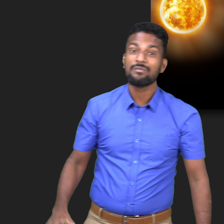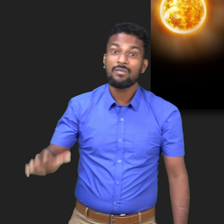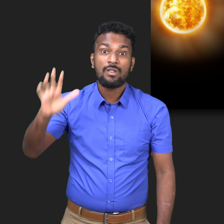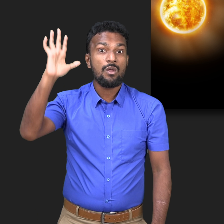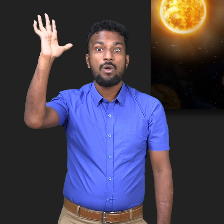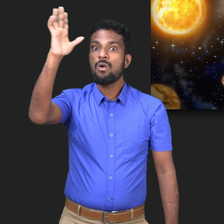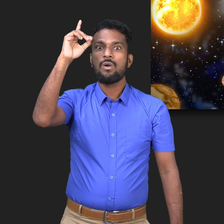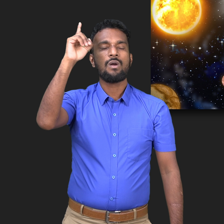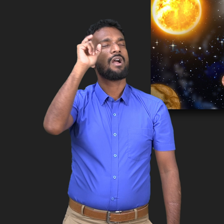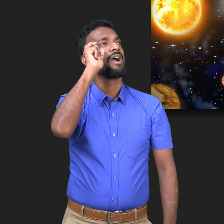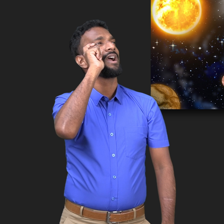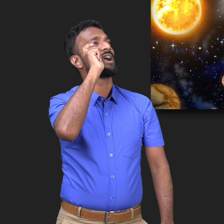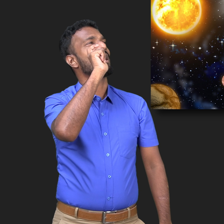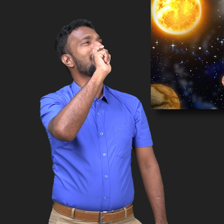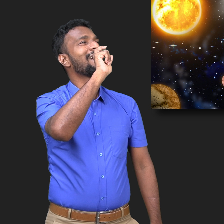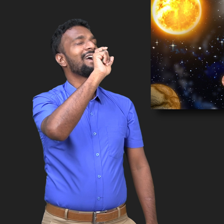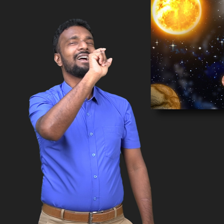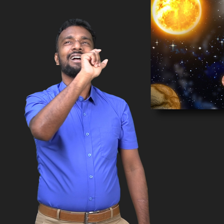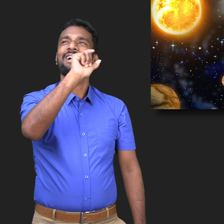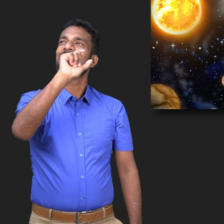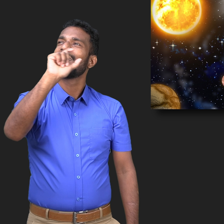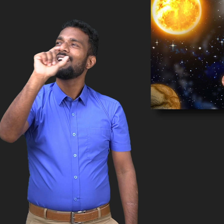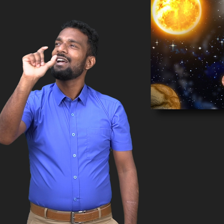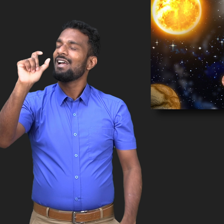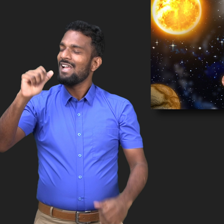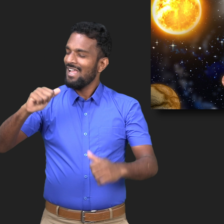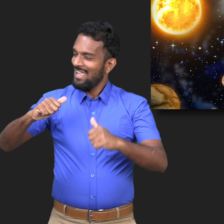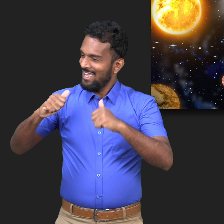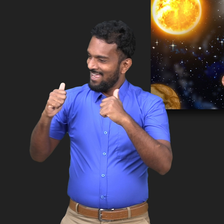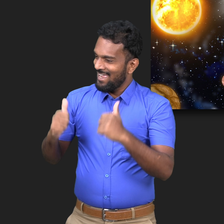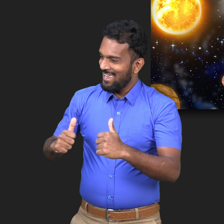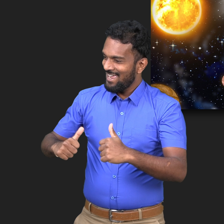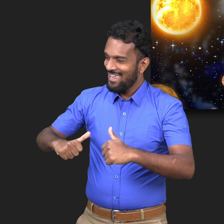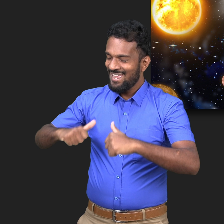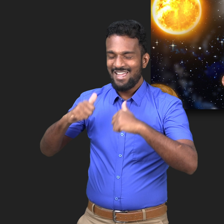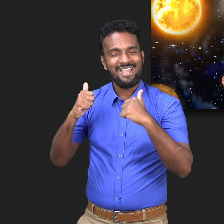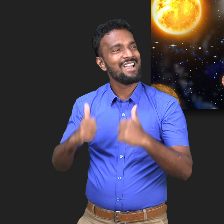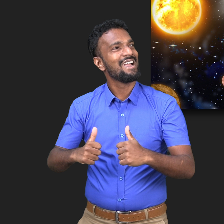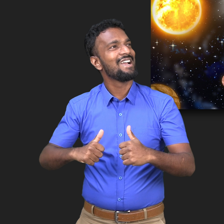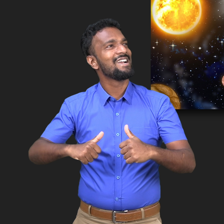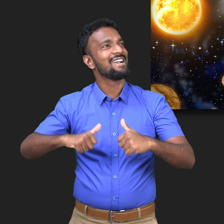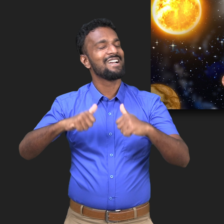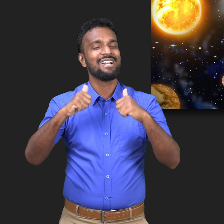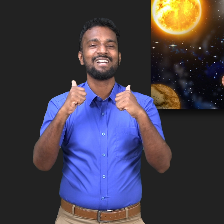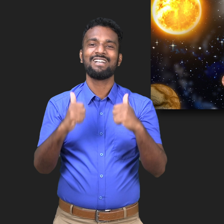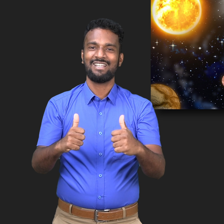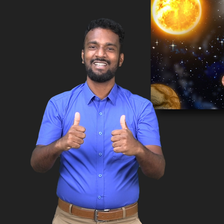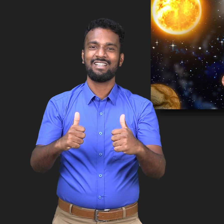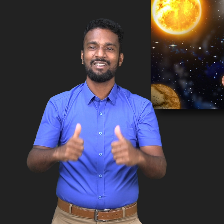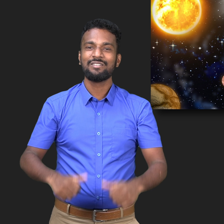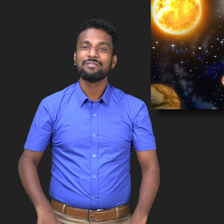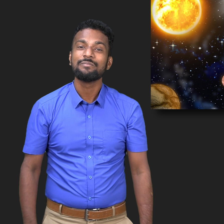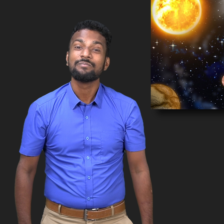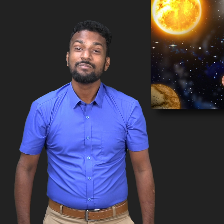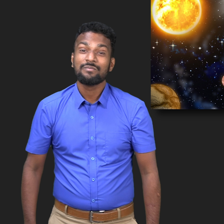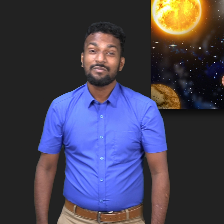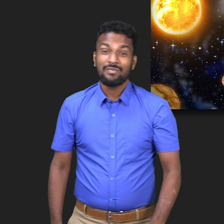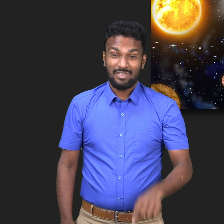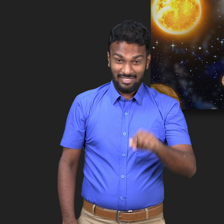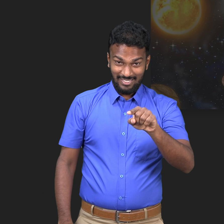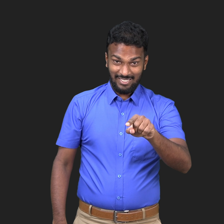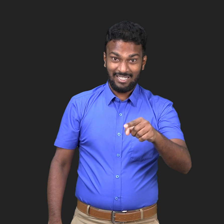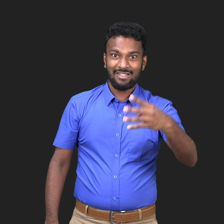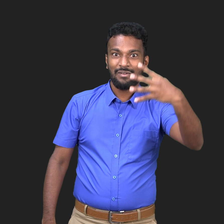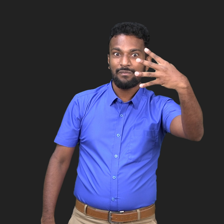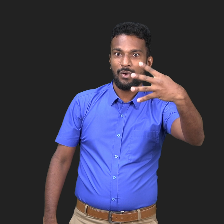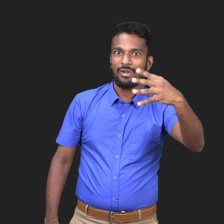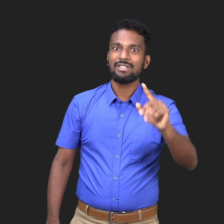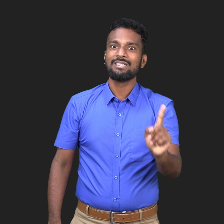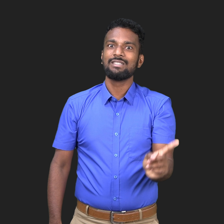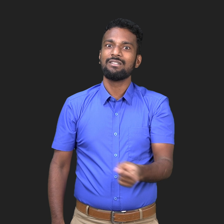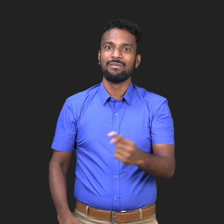And God saw that it was good.